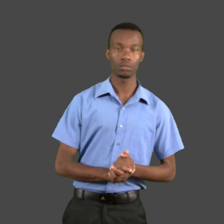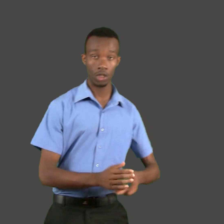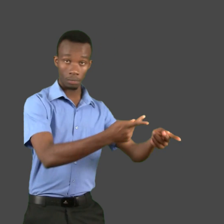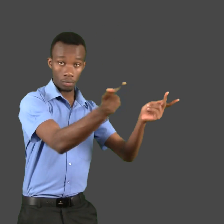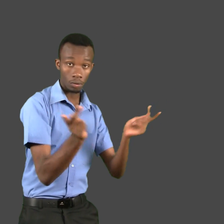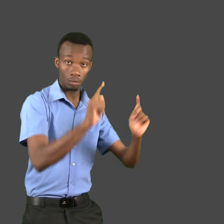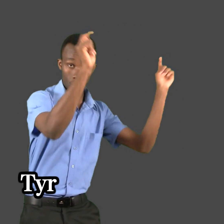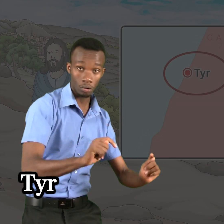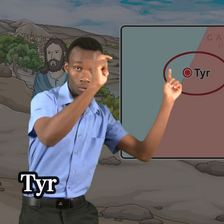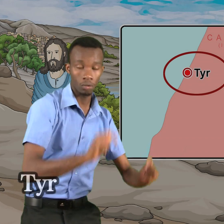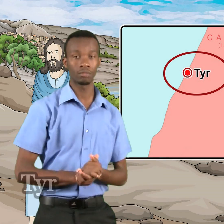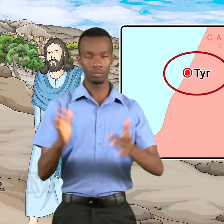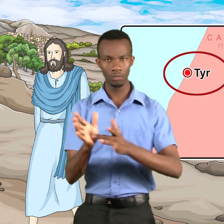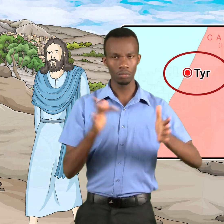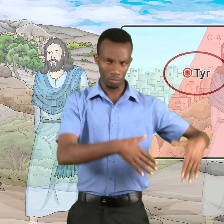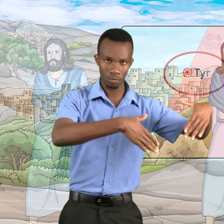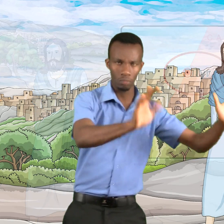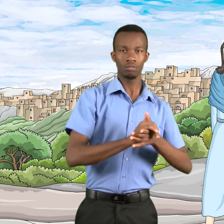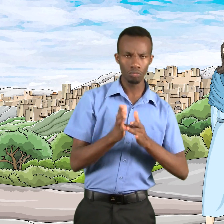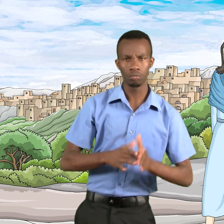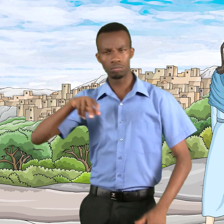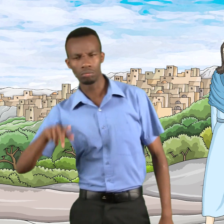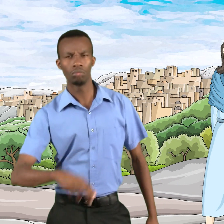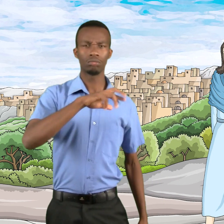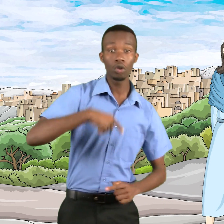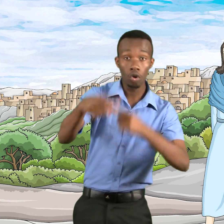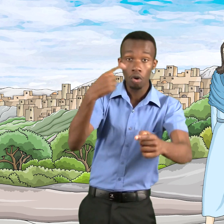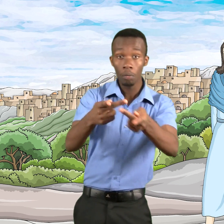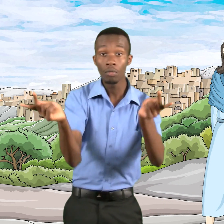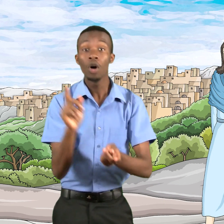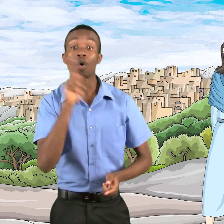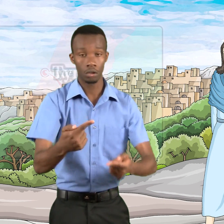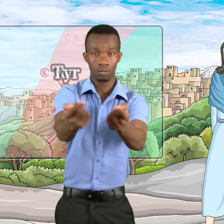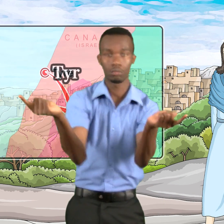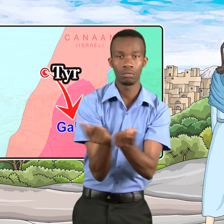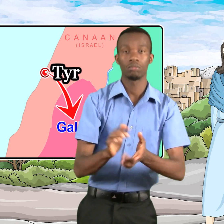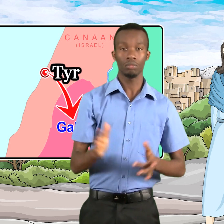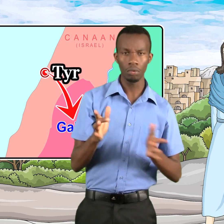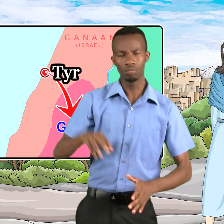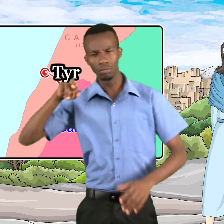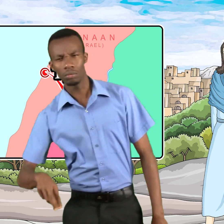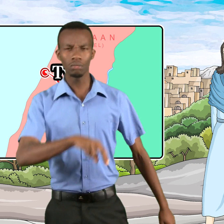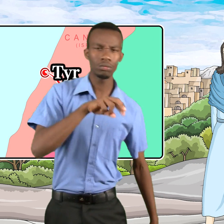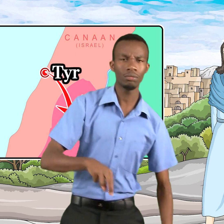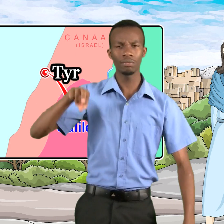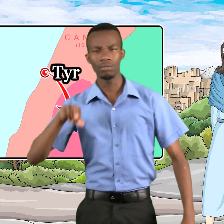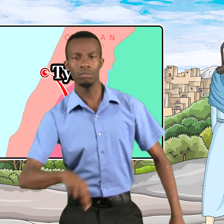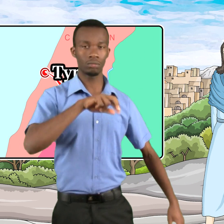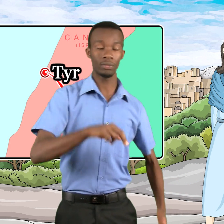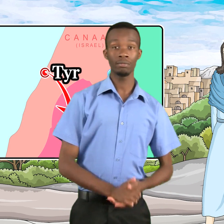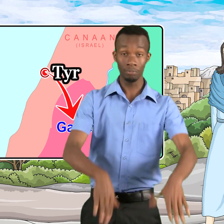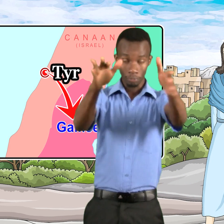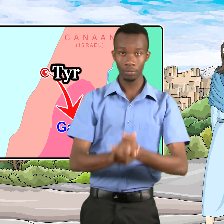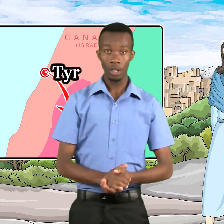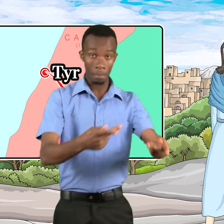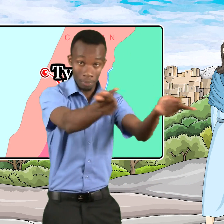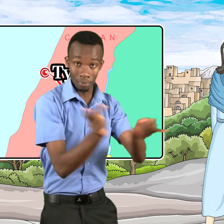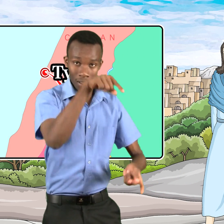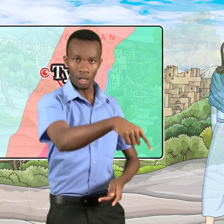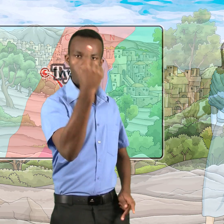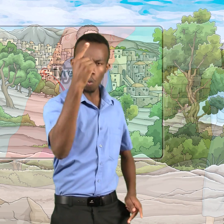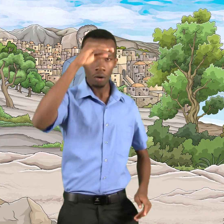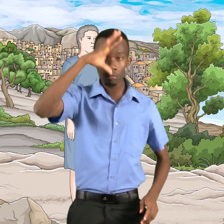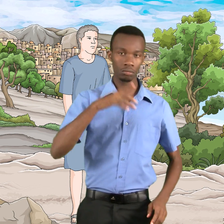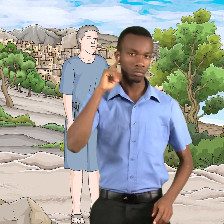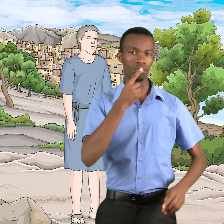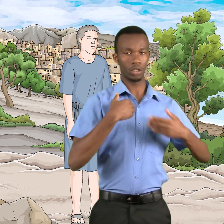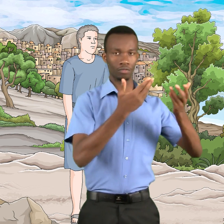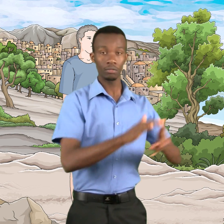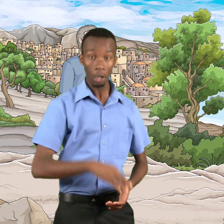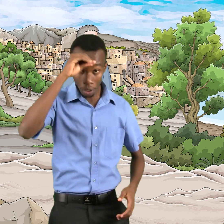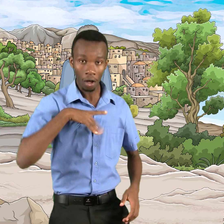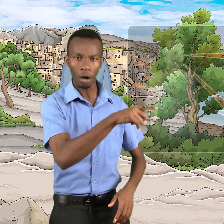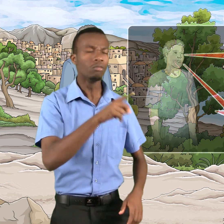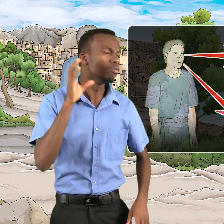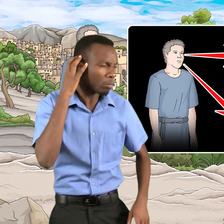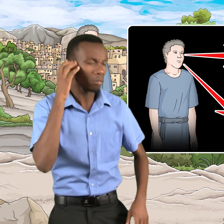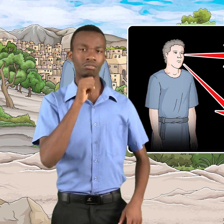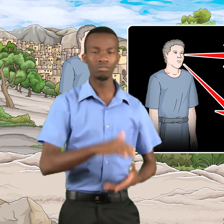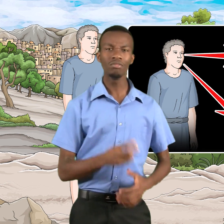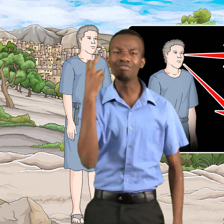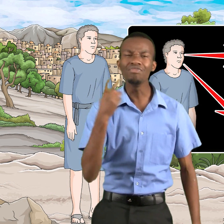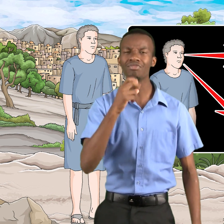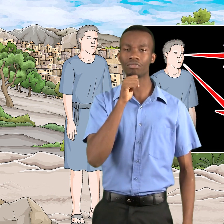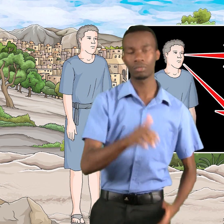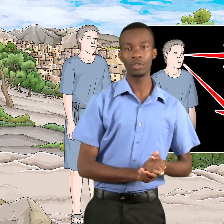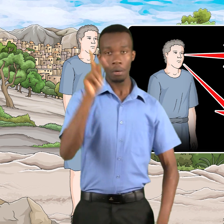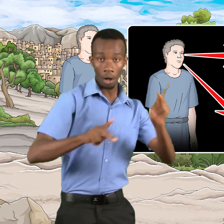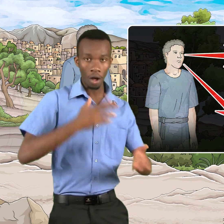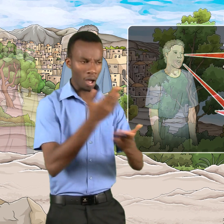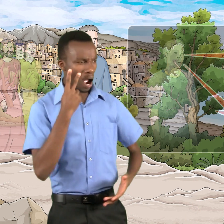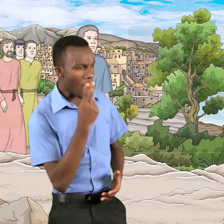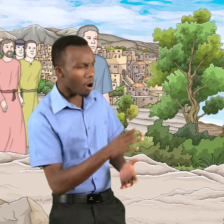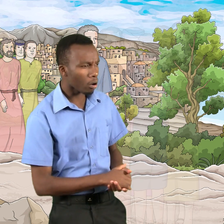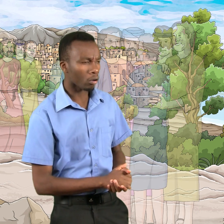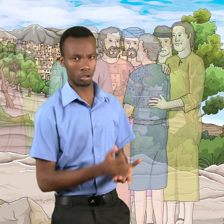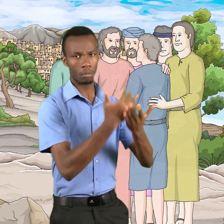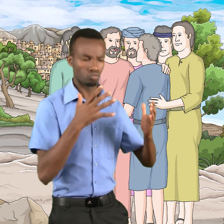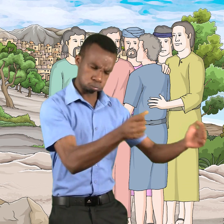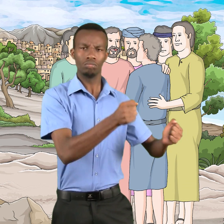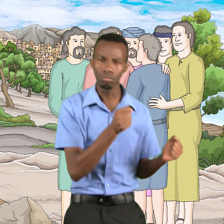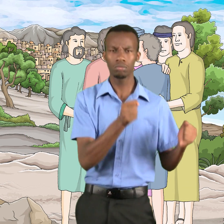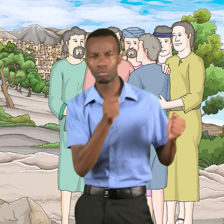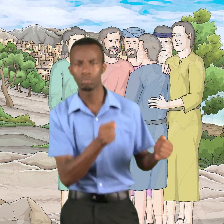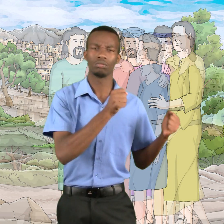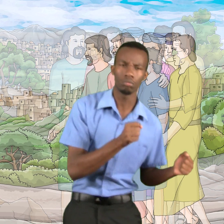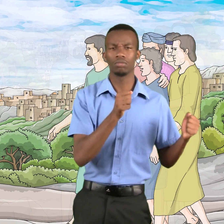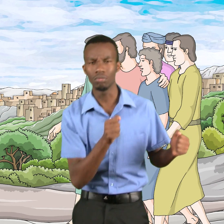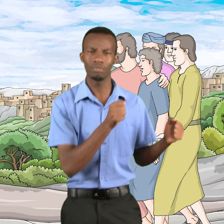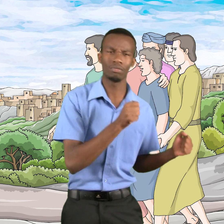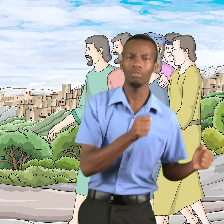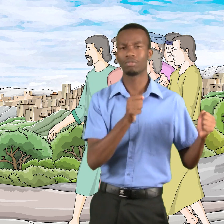Then Jesus left the region of Tyre and went through Sidon to the Sea of Galilee and into the region of the Decapolis.